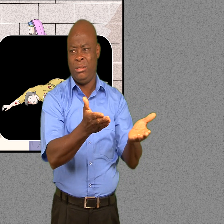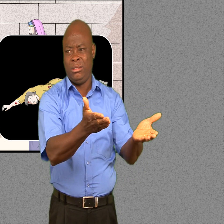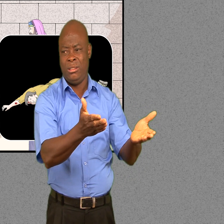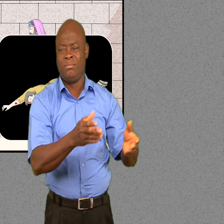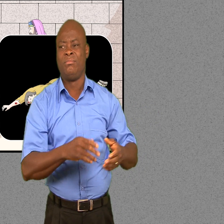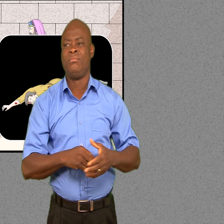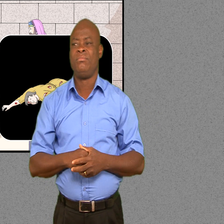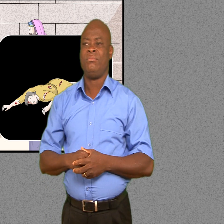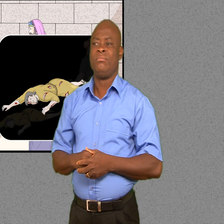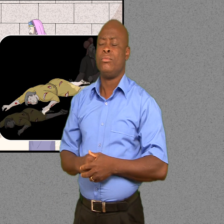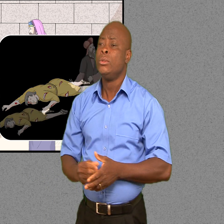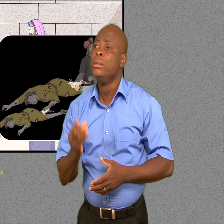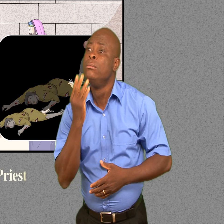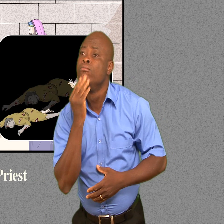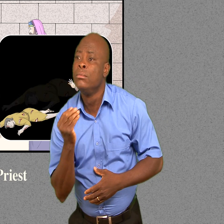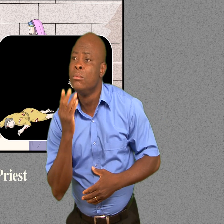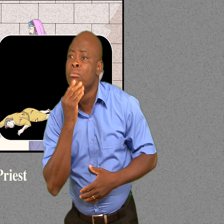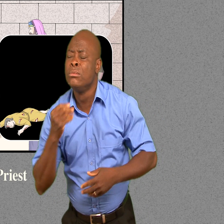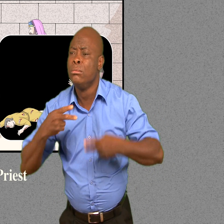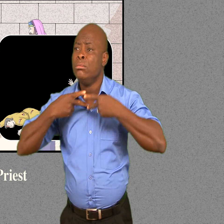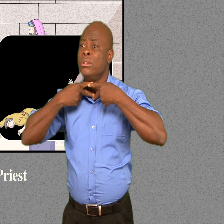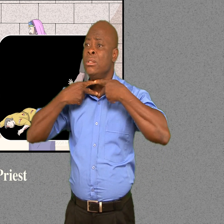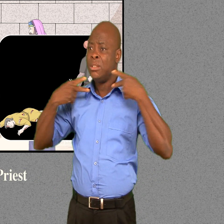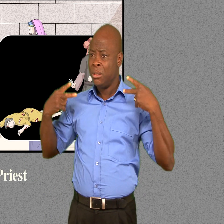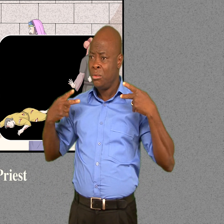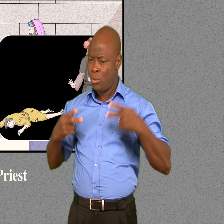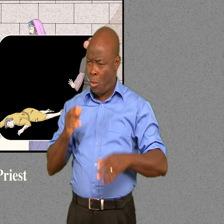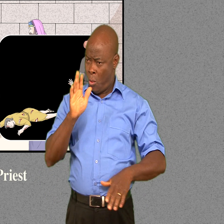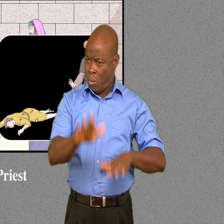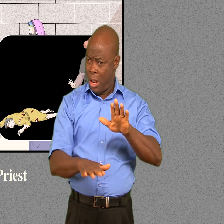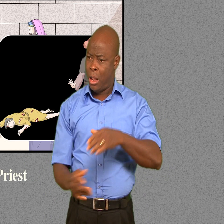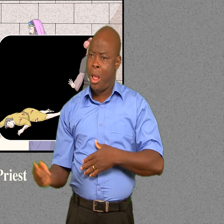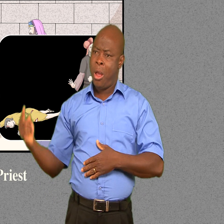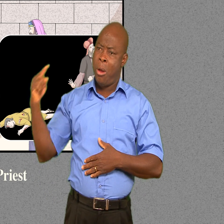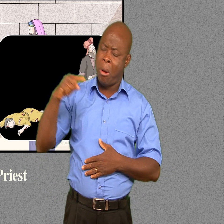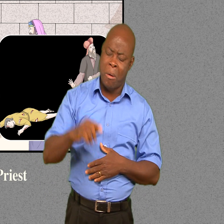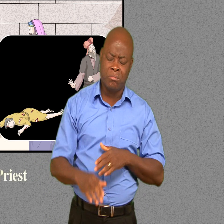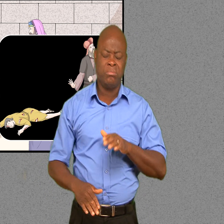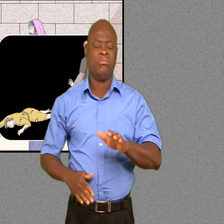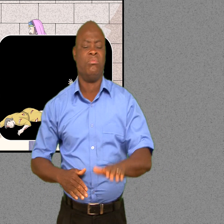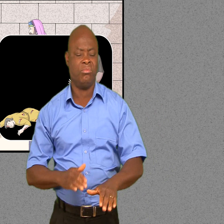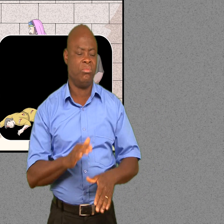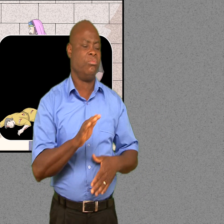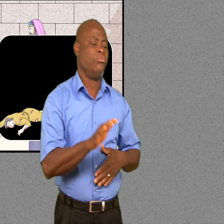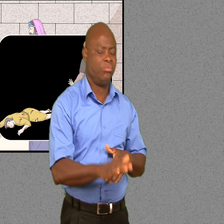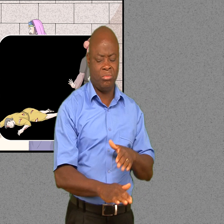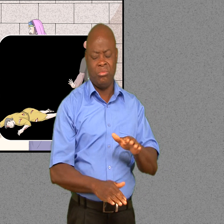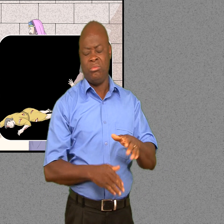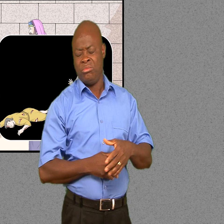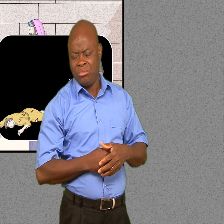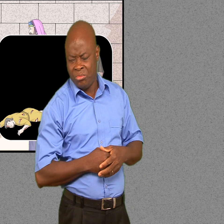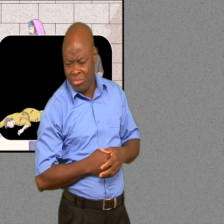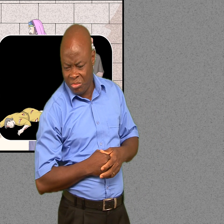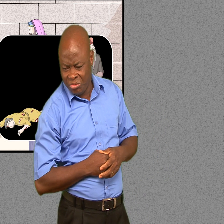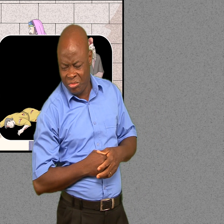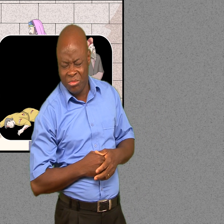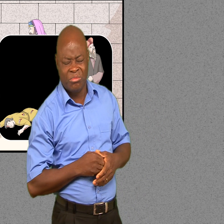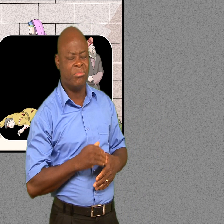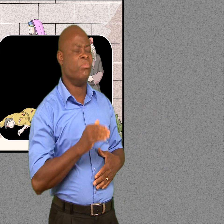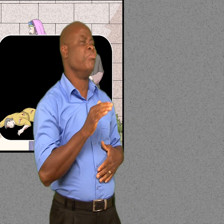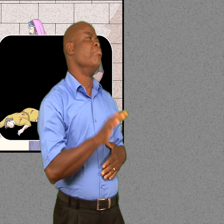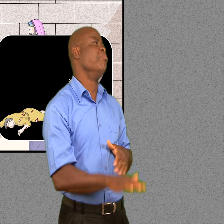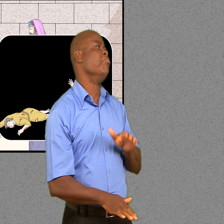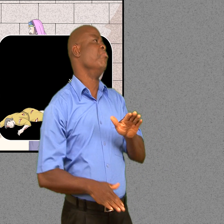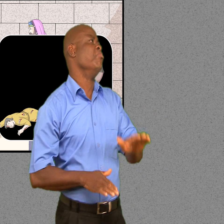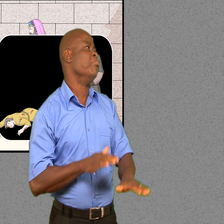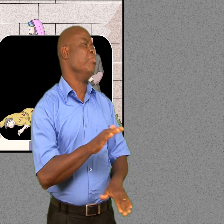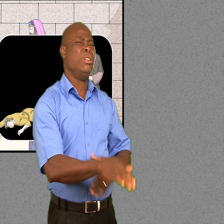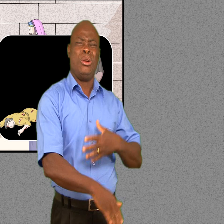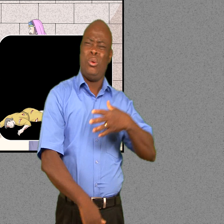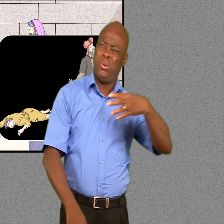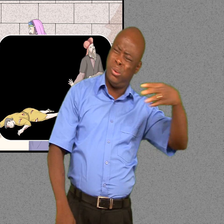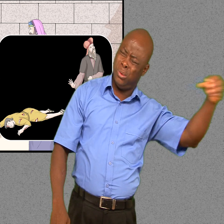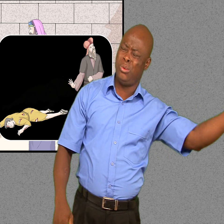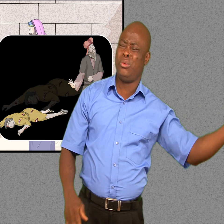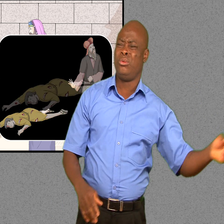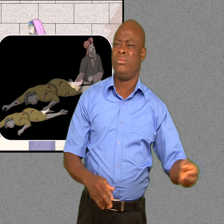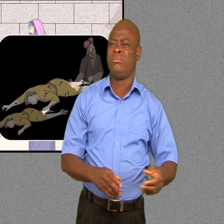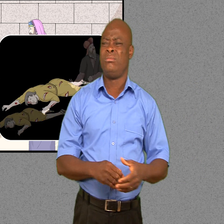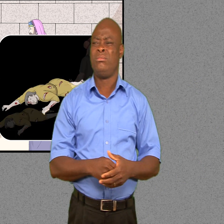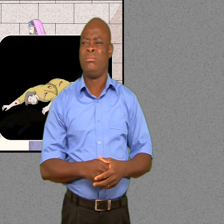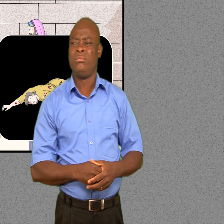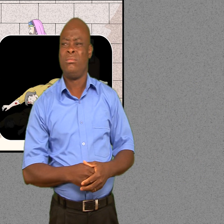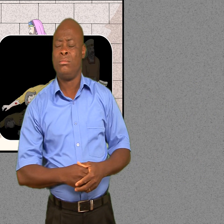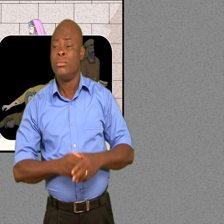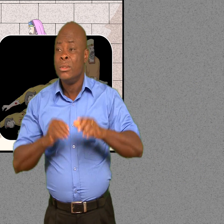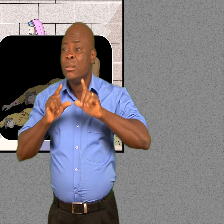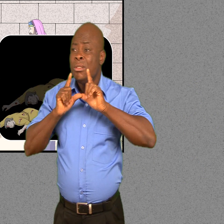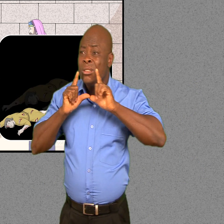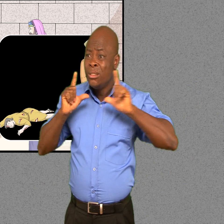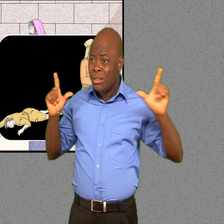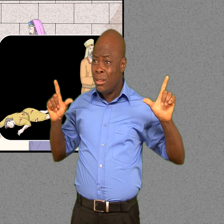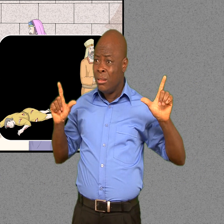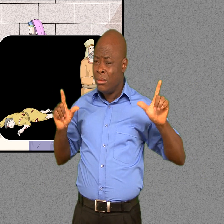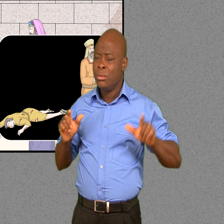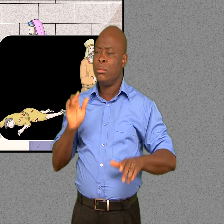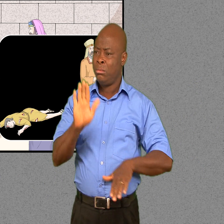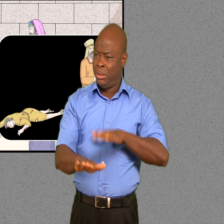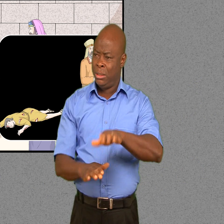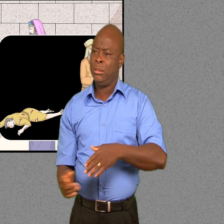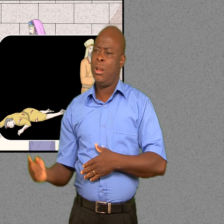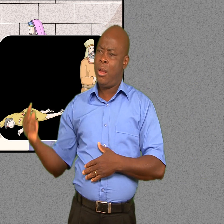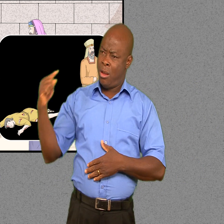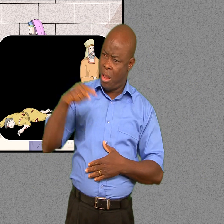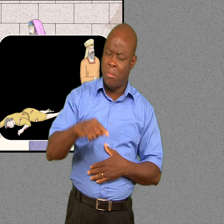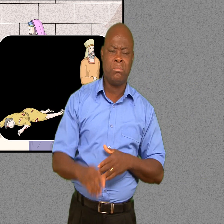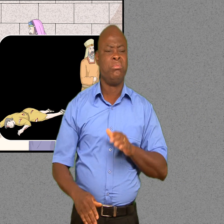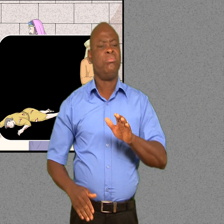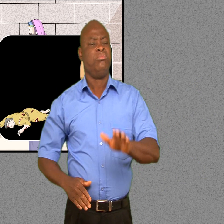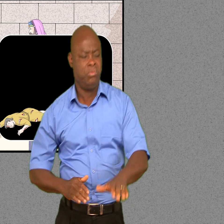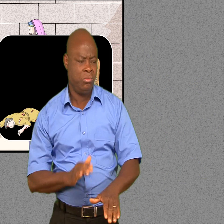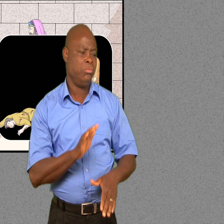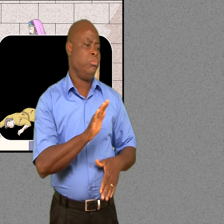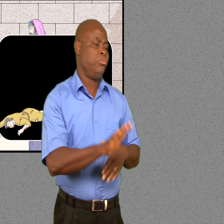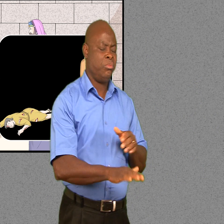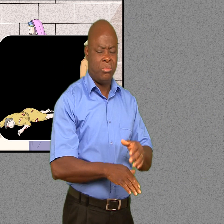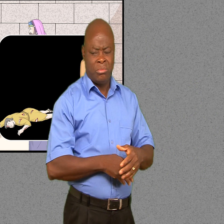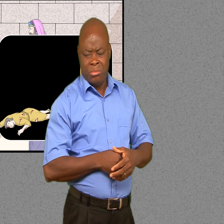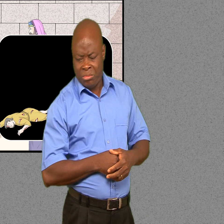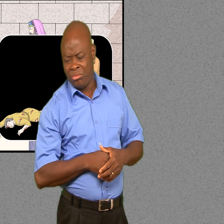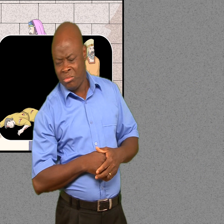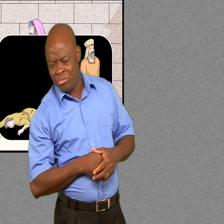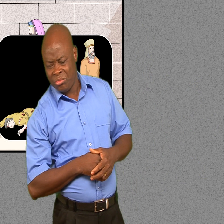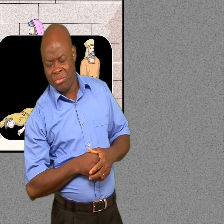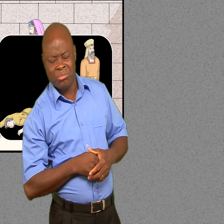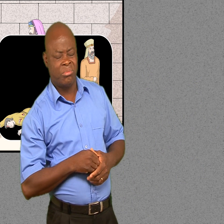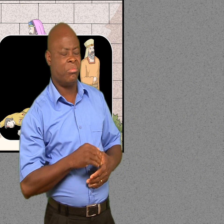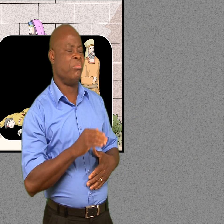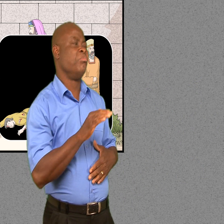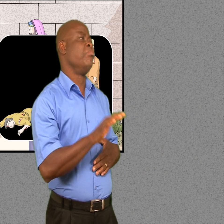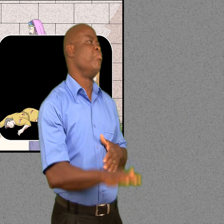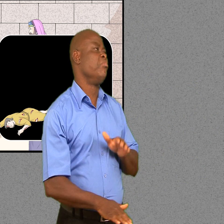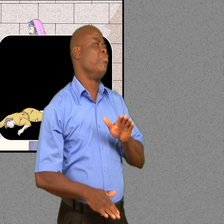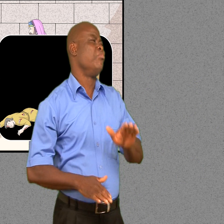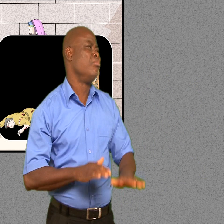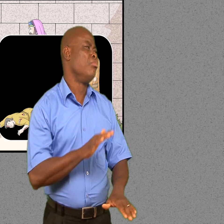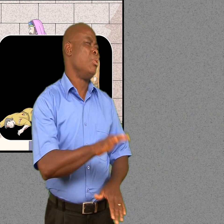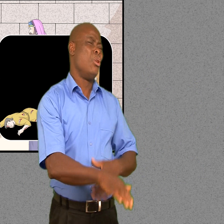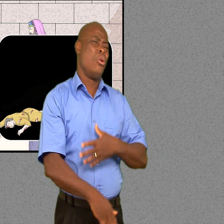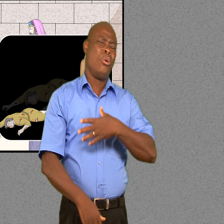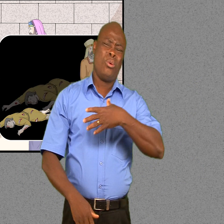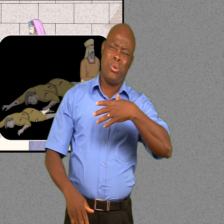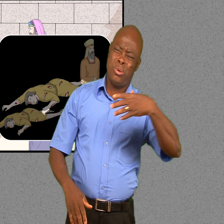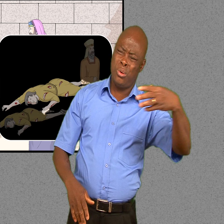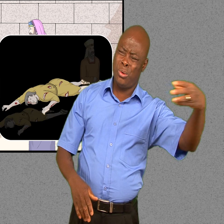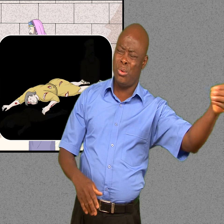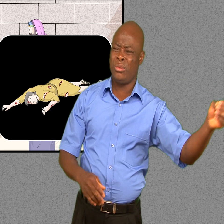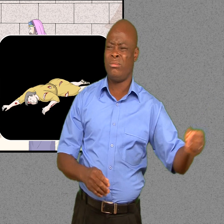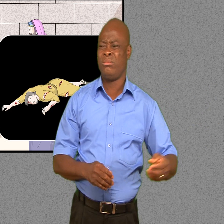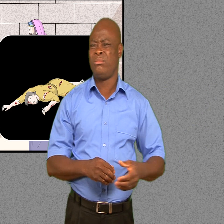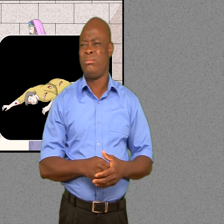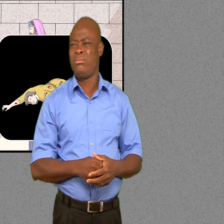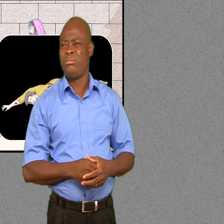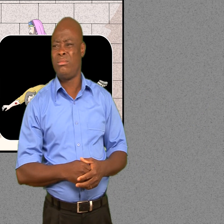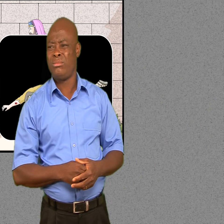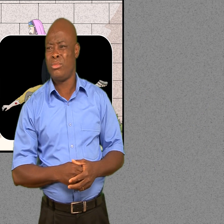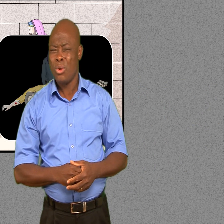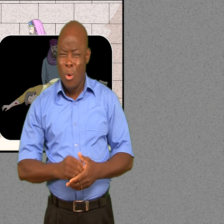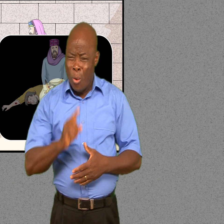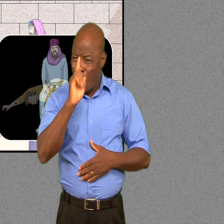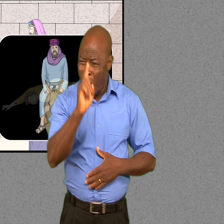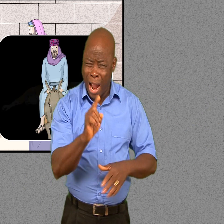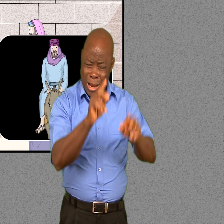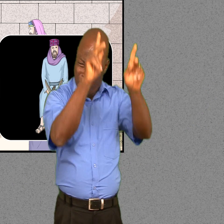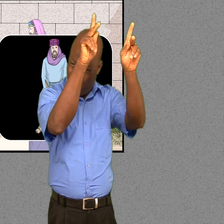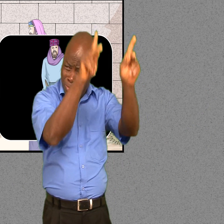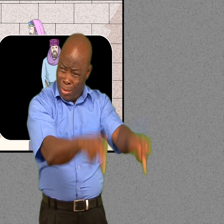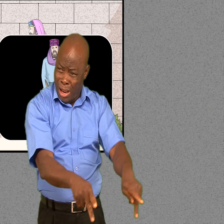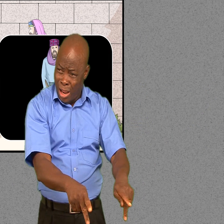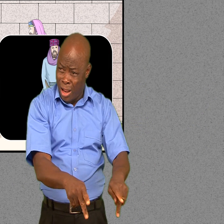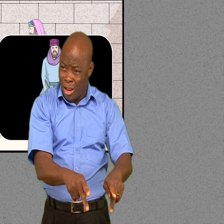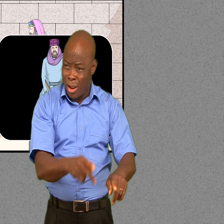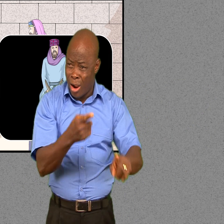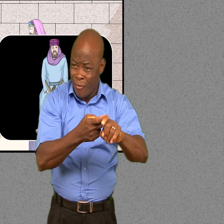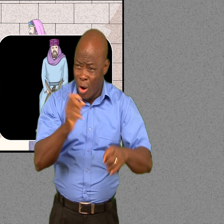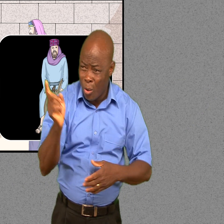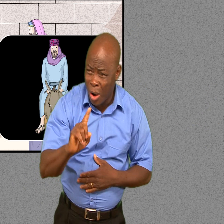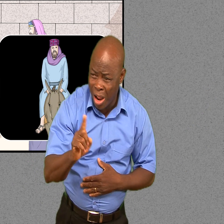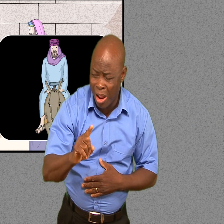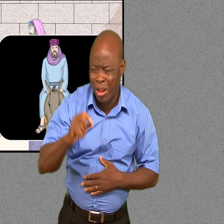Now by chance a priest was going down the same road, but when he saw him, he passed by on the other side. So too, when a Levite came to that spot and saw him, he passed by on the other side.